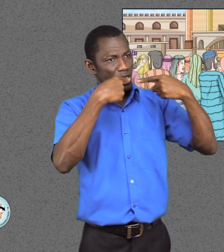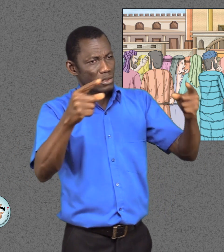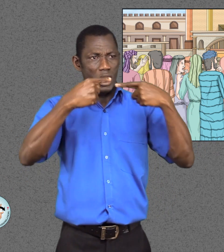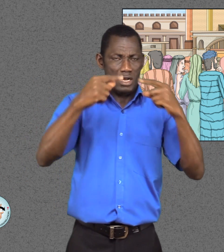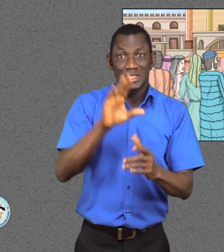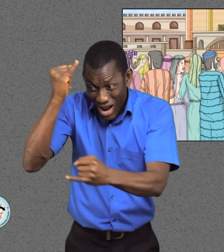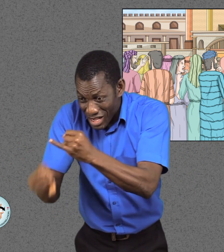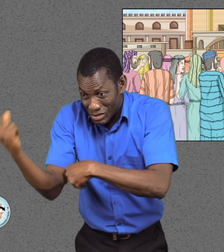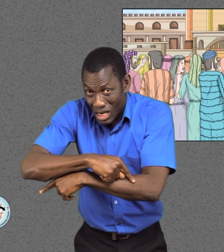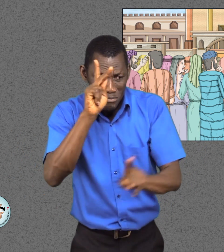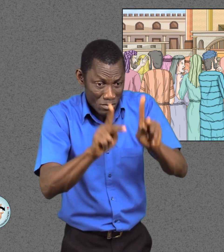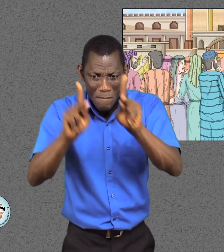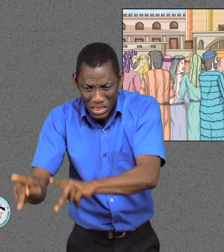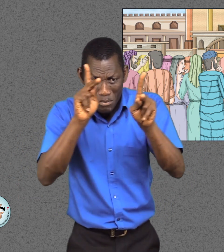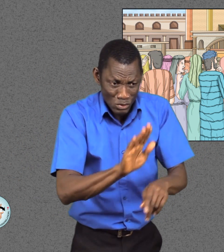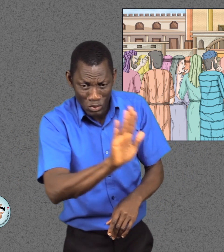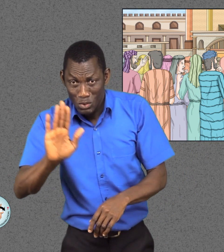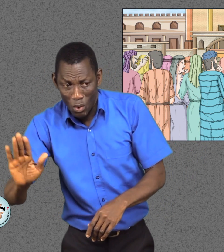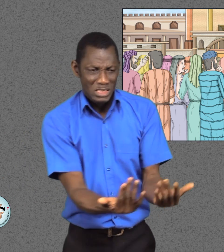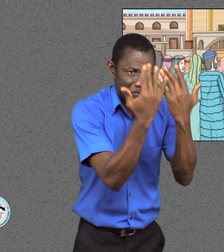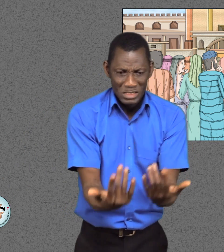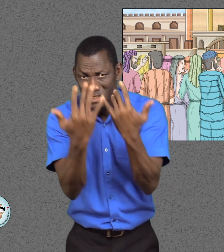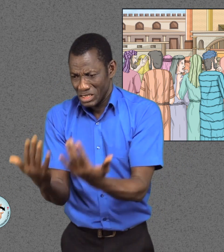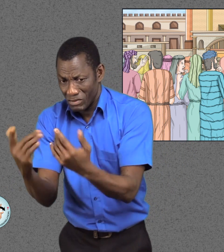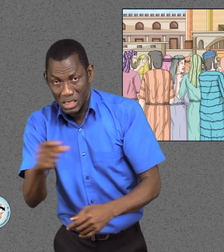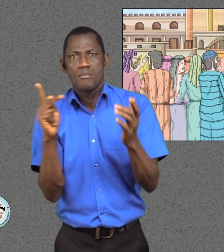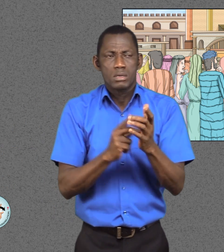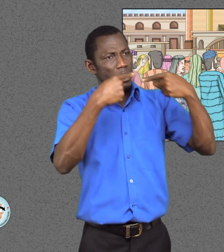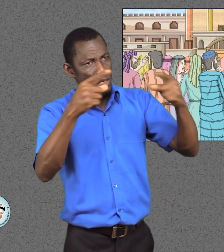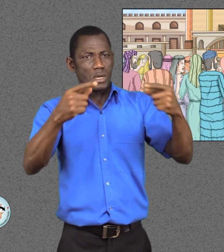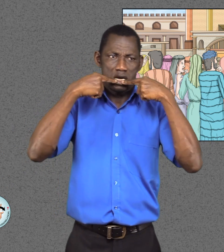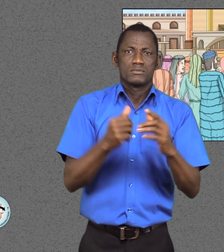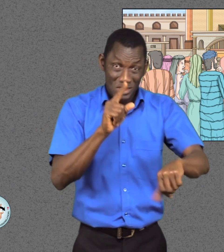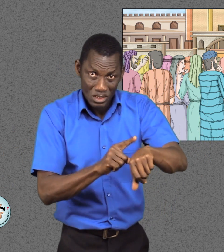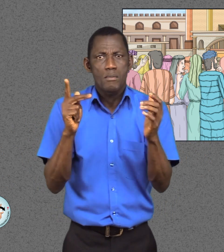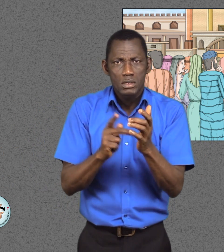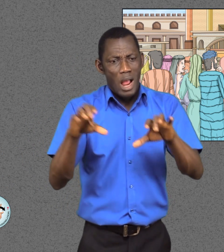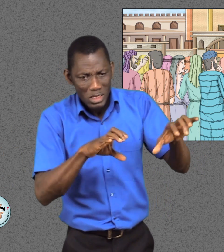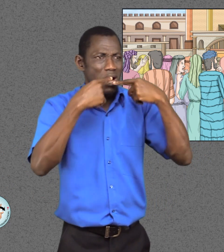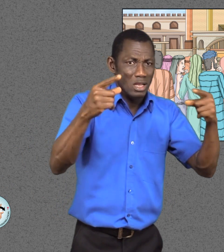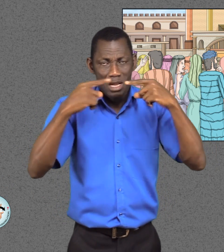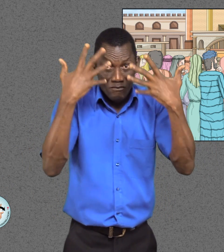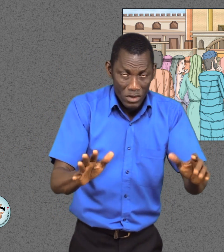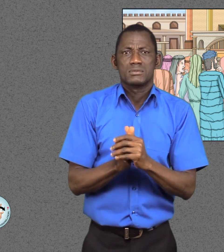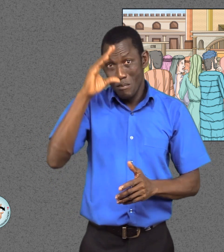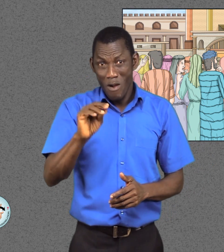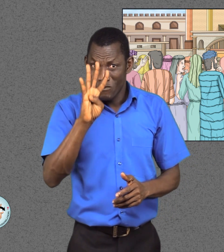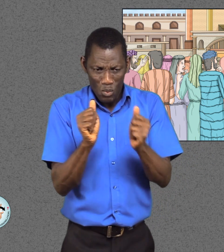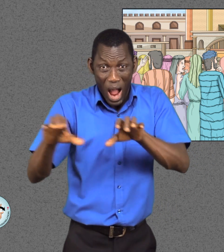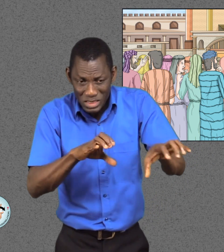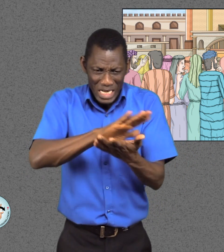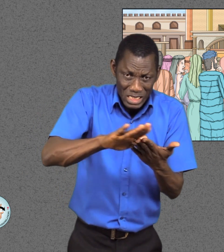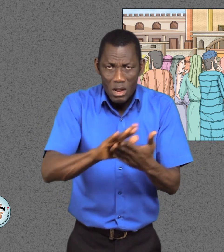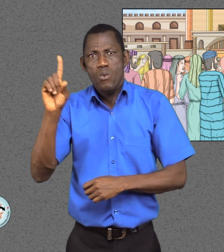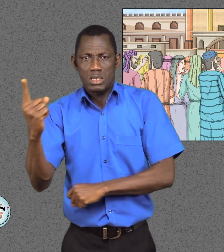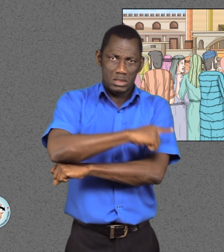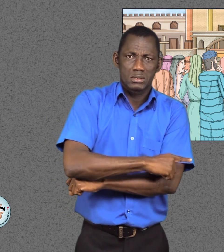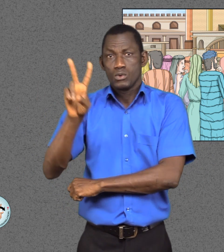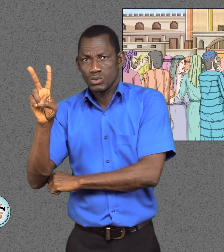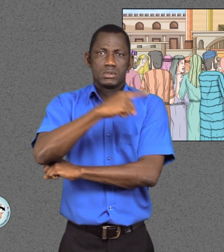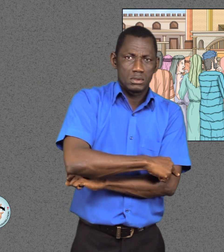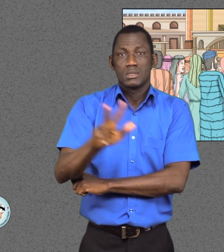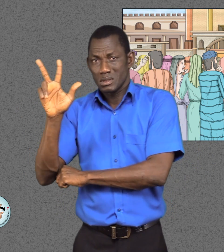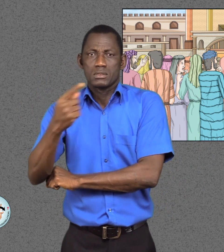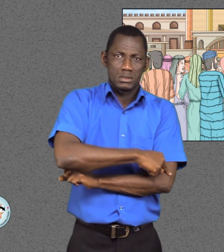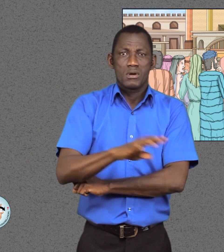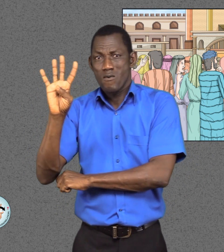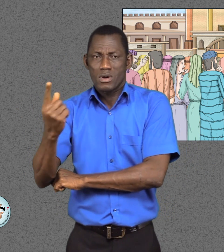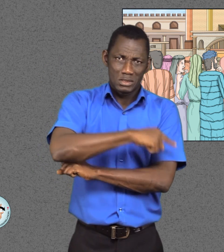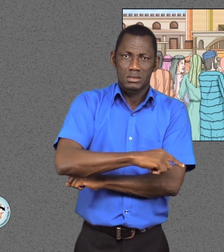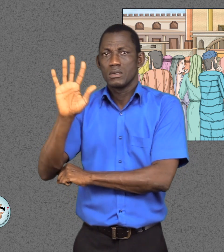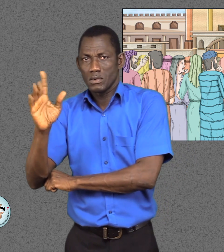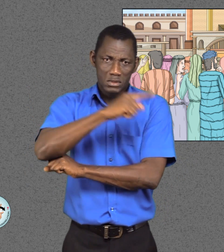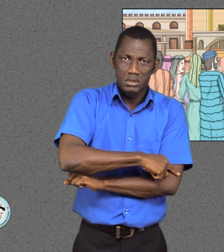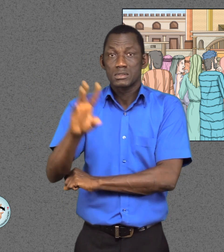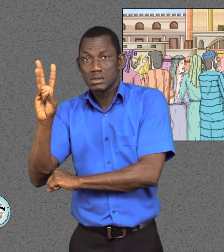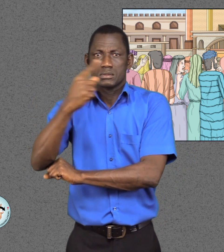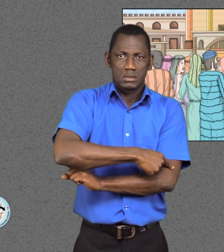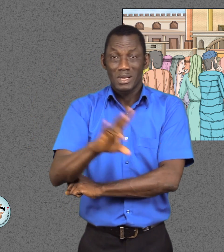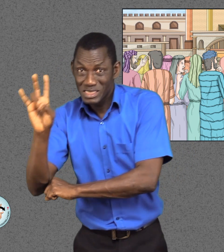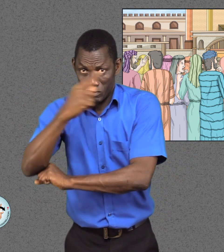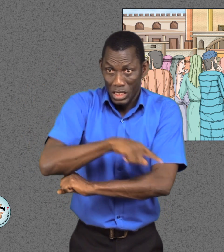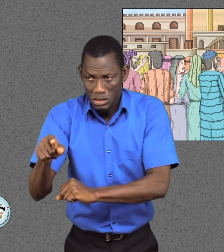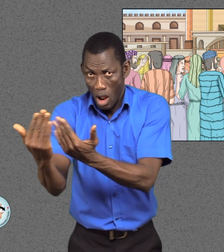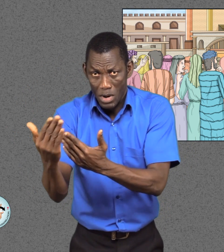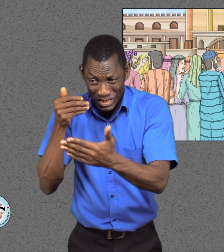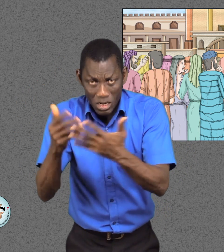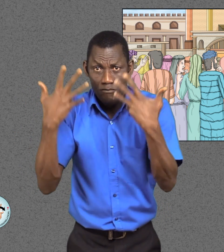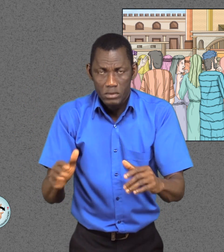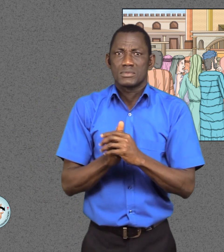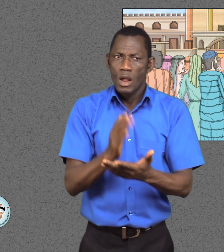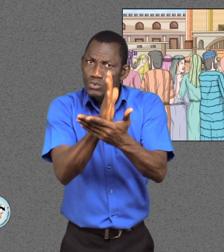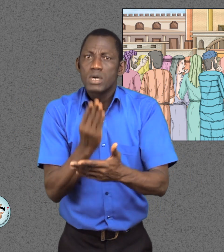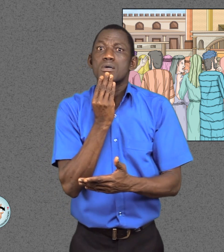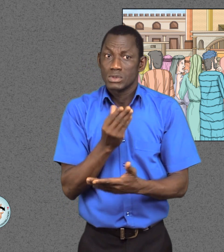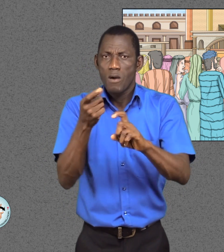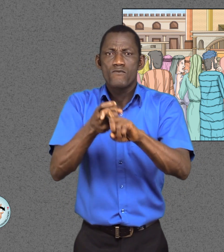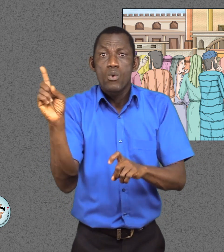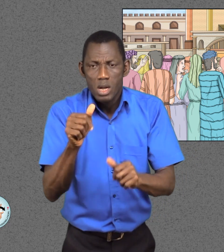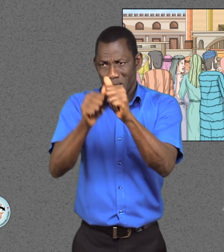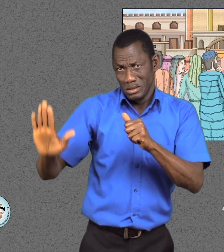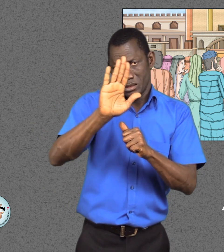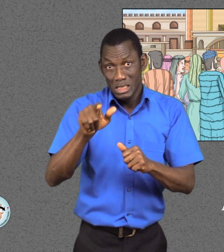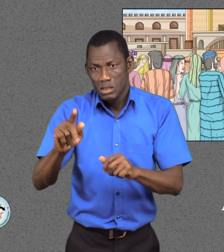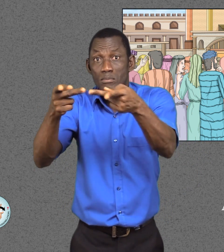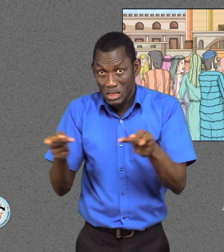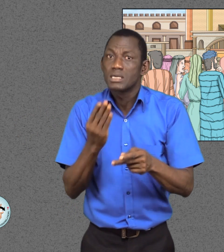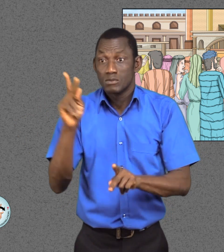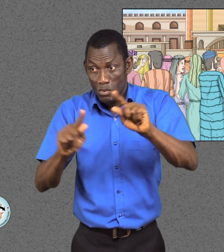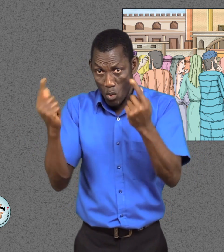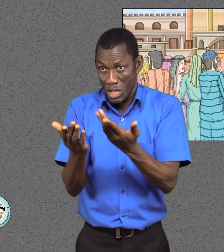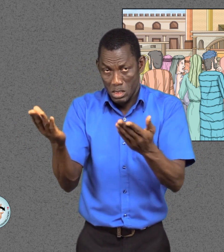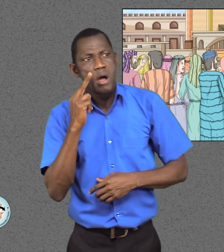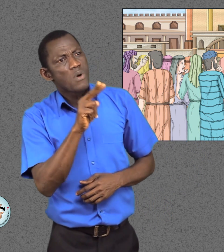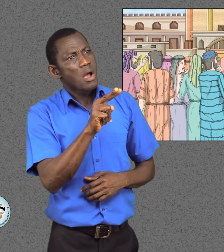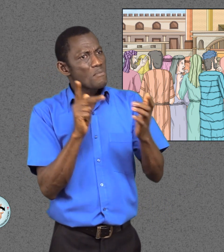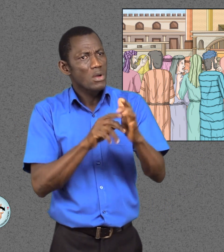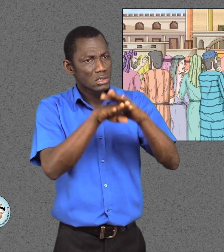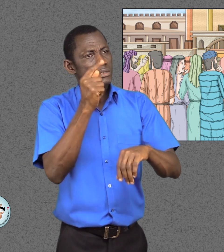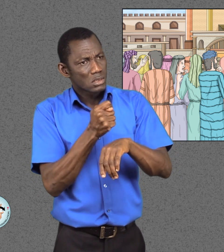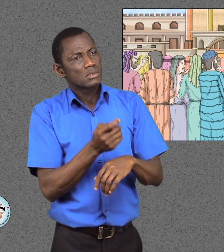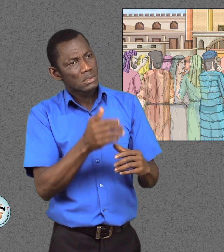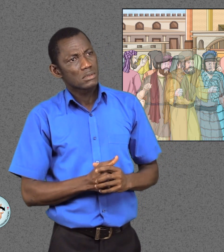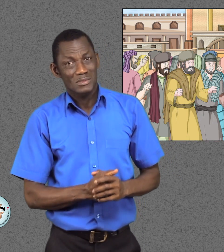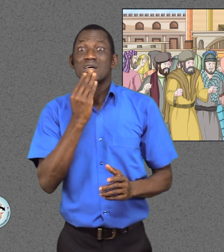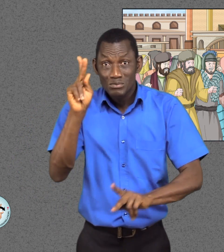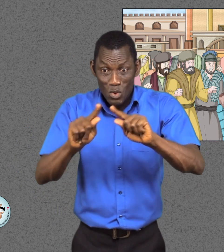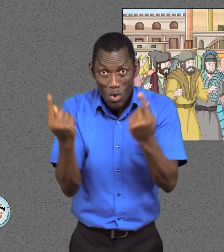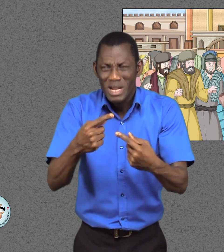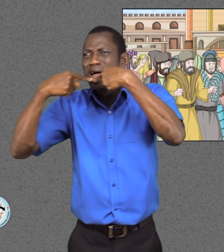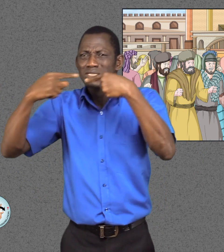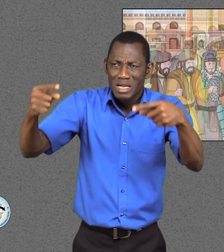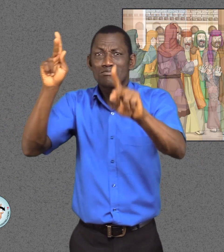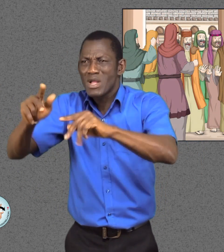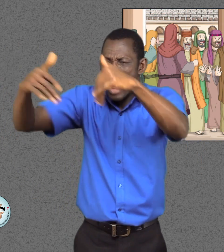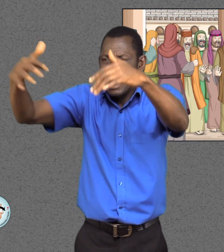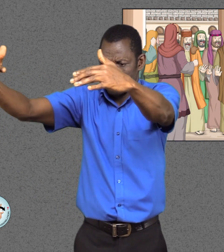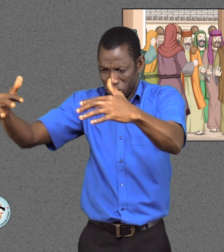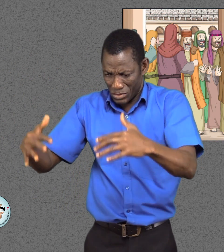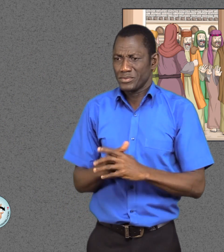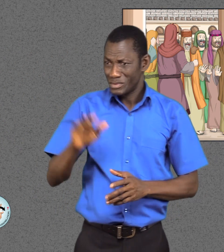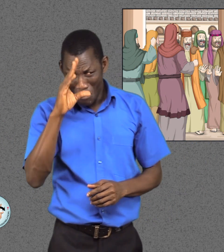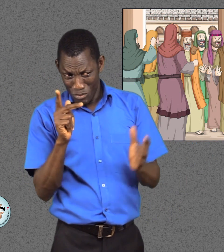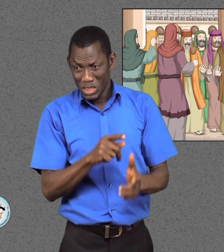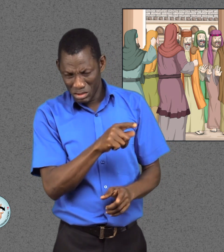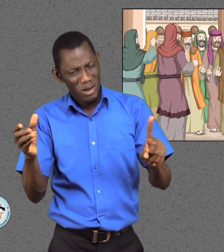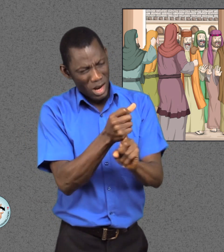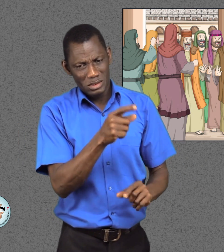When the seven days were almost over, some Jews from the province of Asia saw Paul at the temple. They stirred up the whole crowd and seized him, crying out, “Men of Israel, help us!